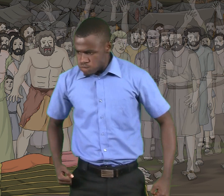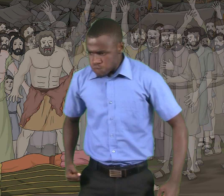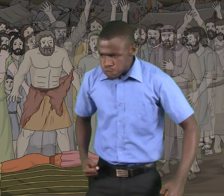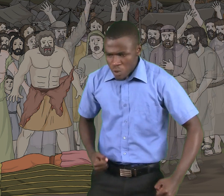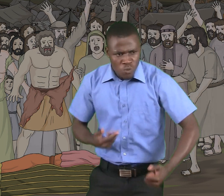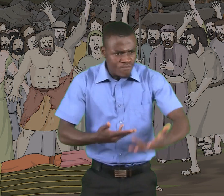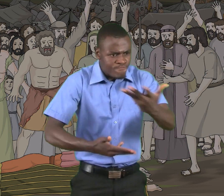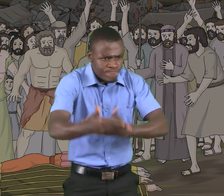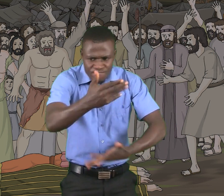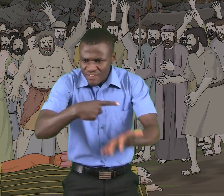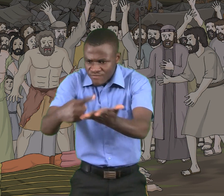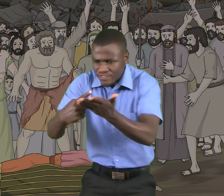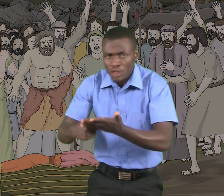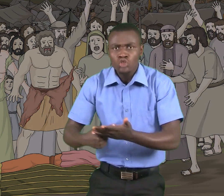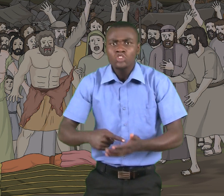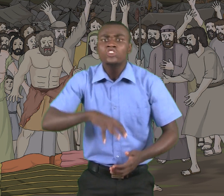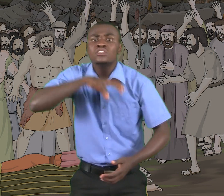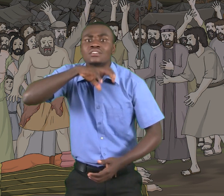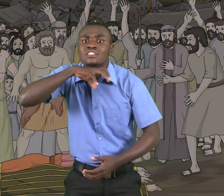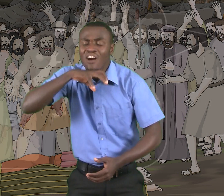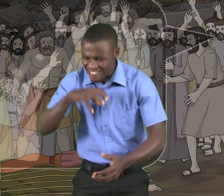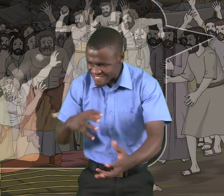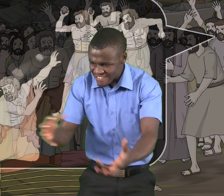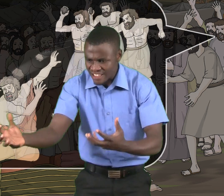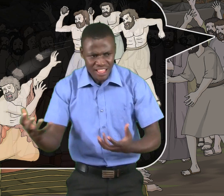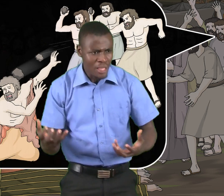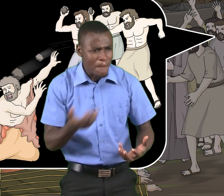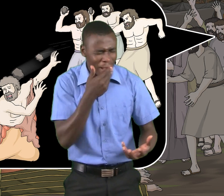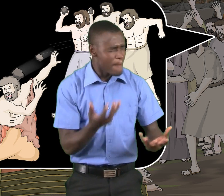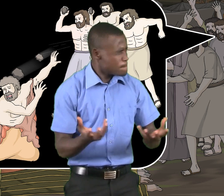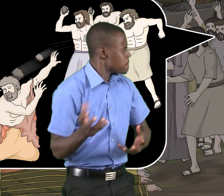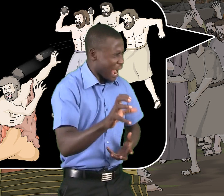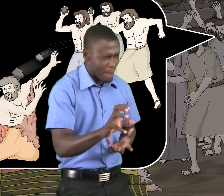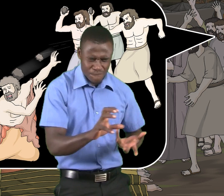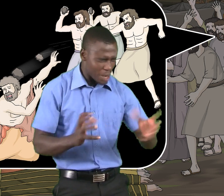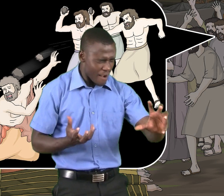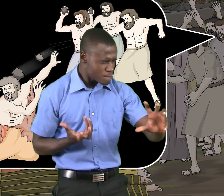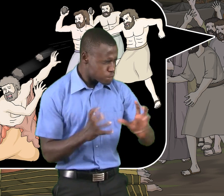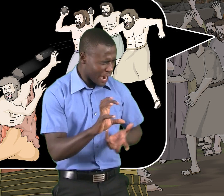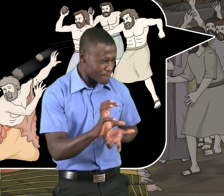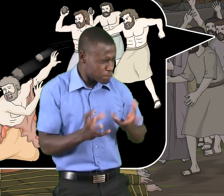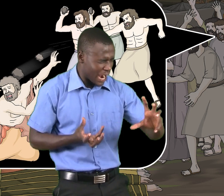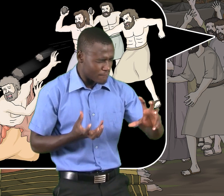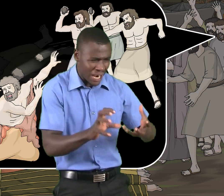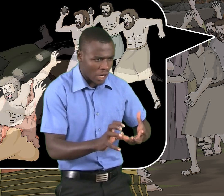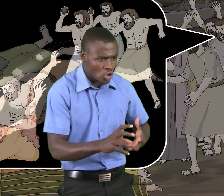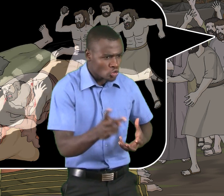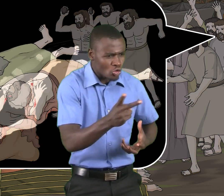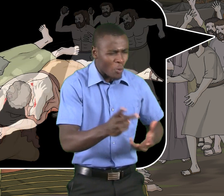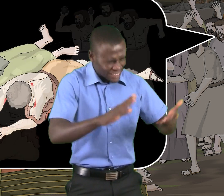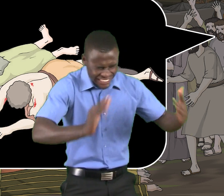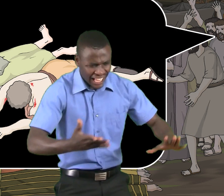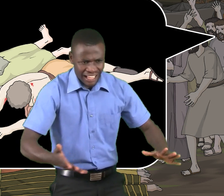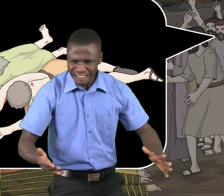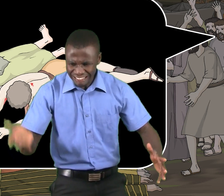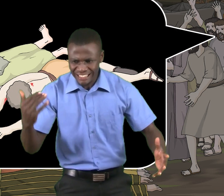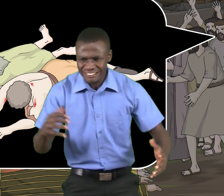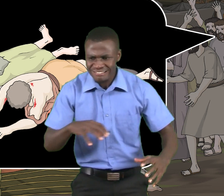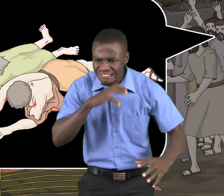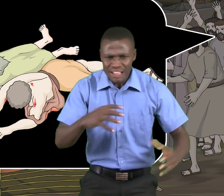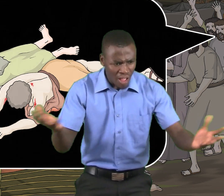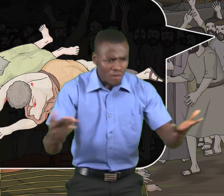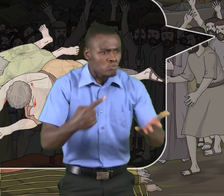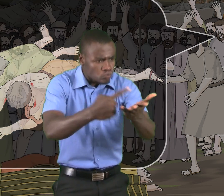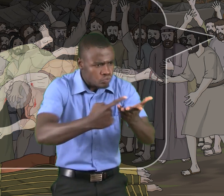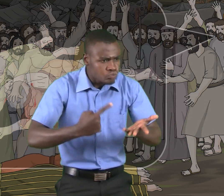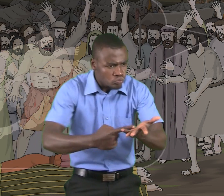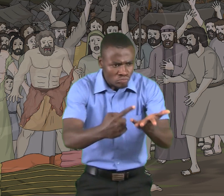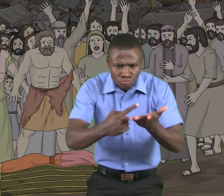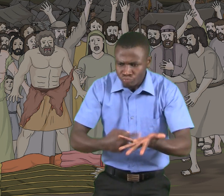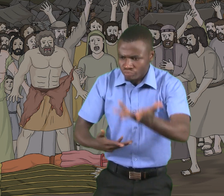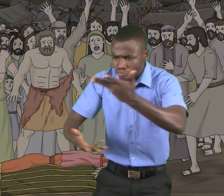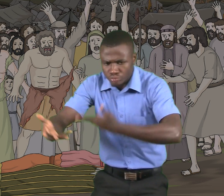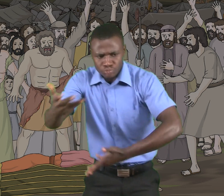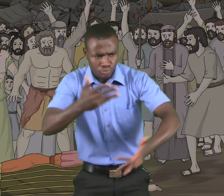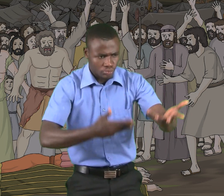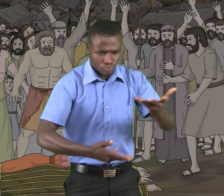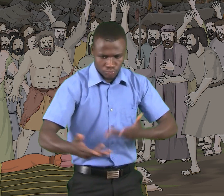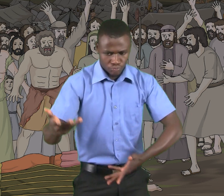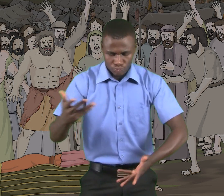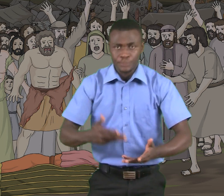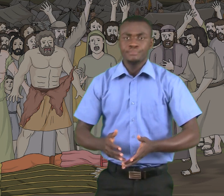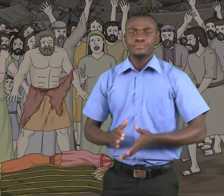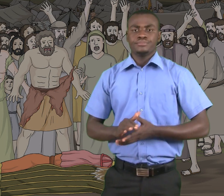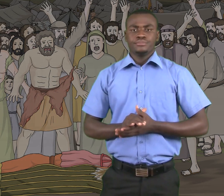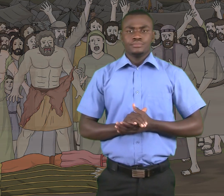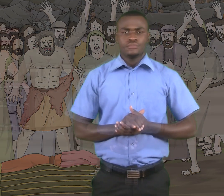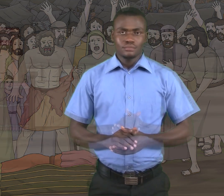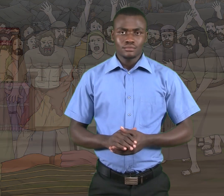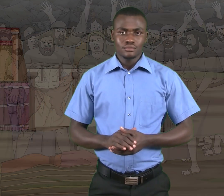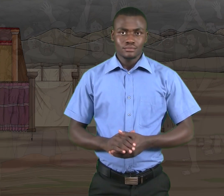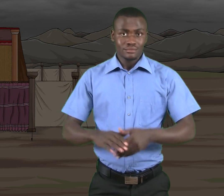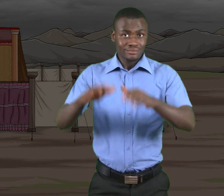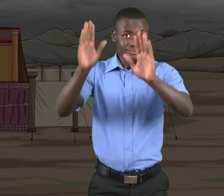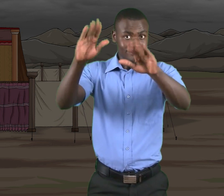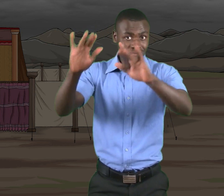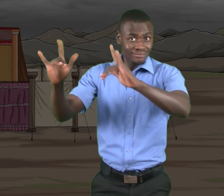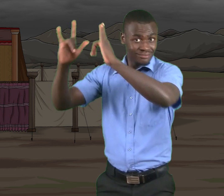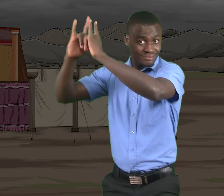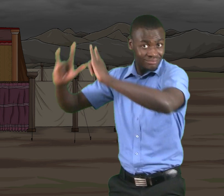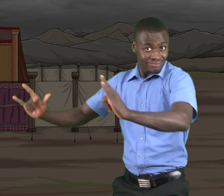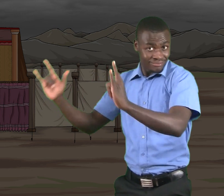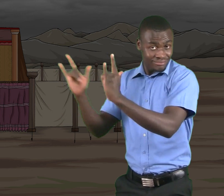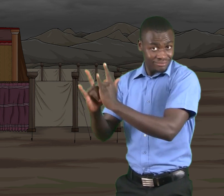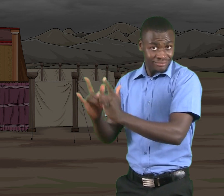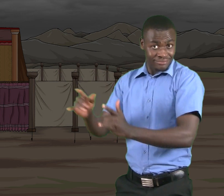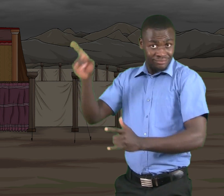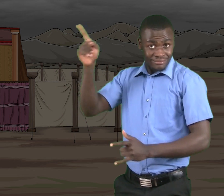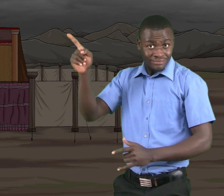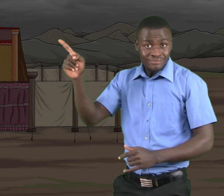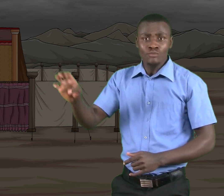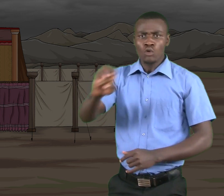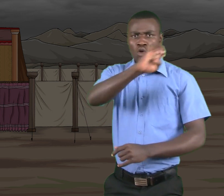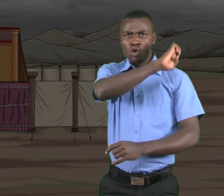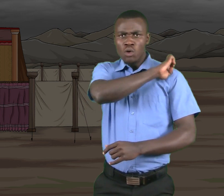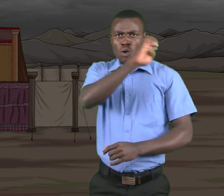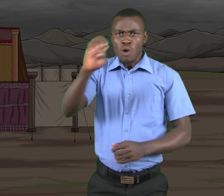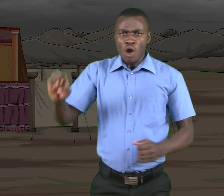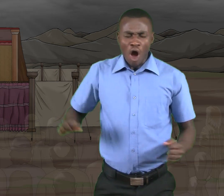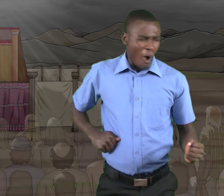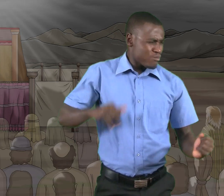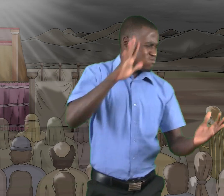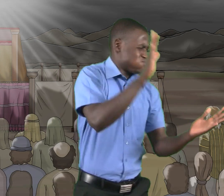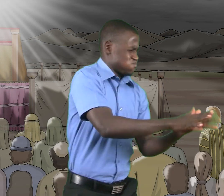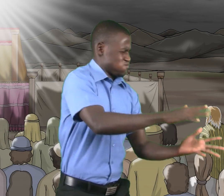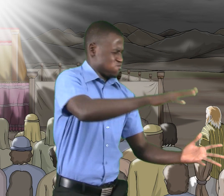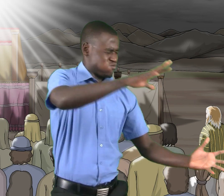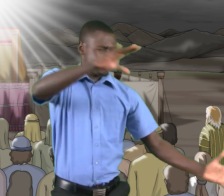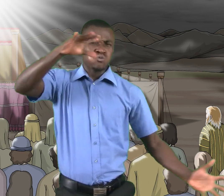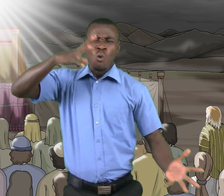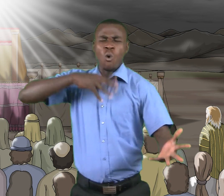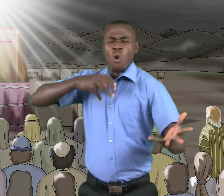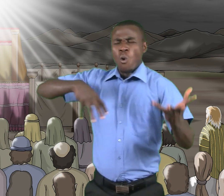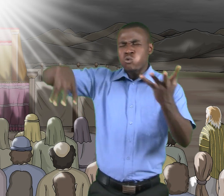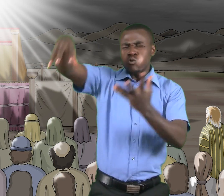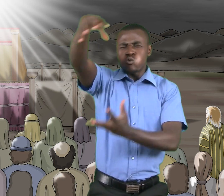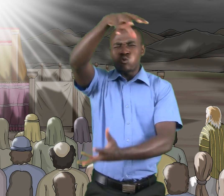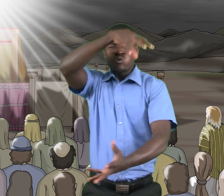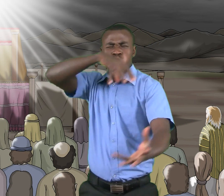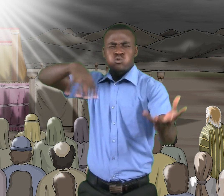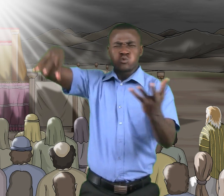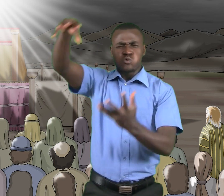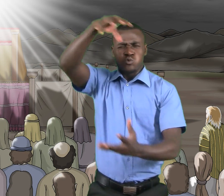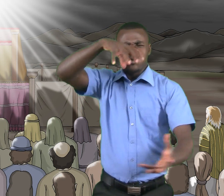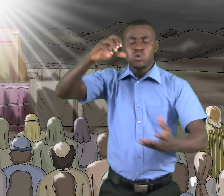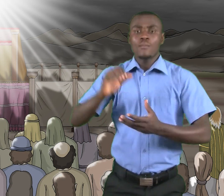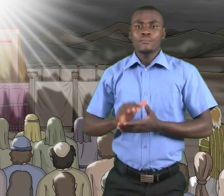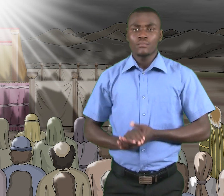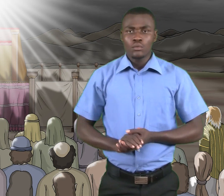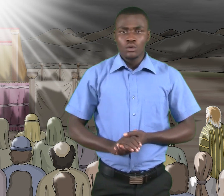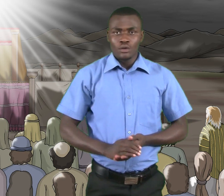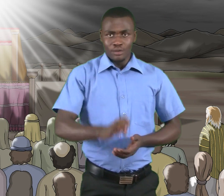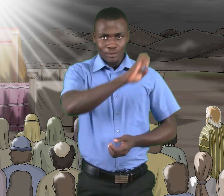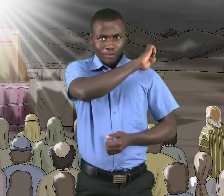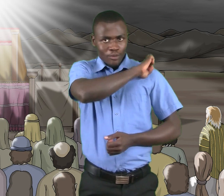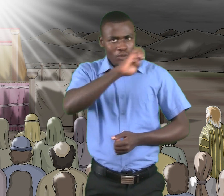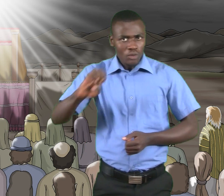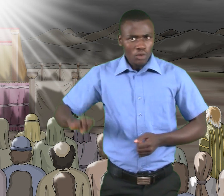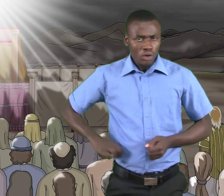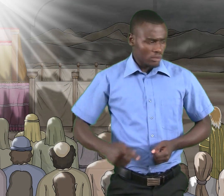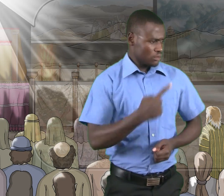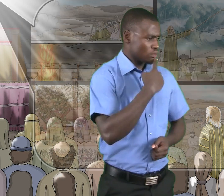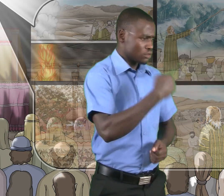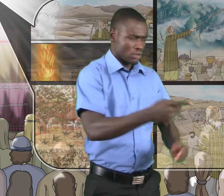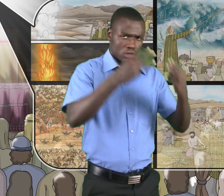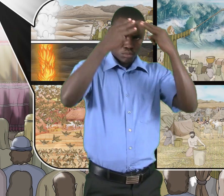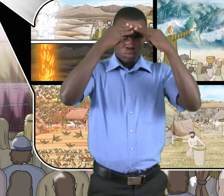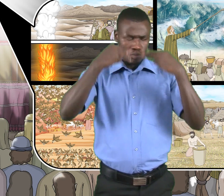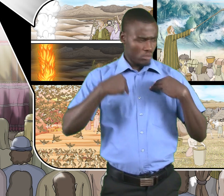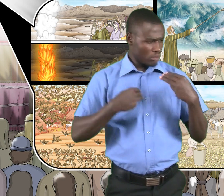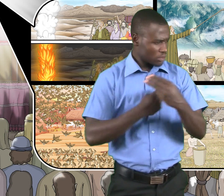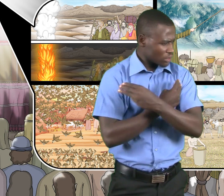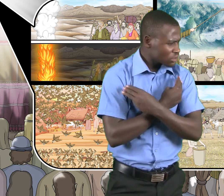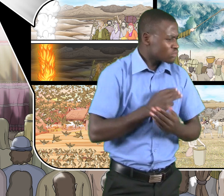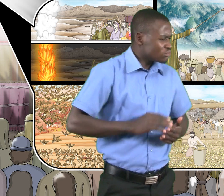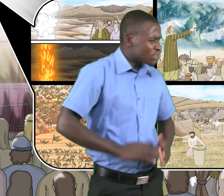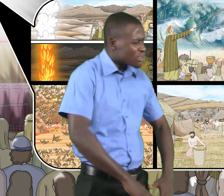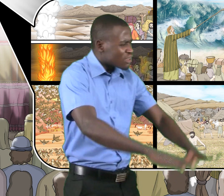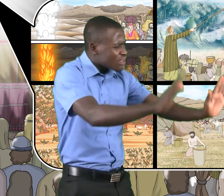But the whole congregation threatened to stone Joshua and Caleb. Then the glory of the LORD appeared to all the Israelites at the Tent of Meeting. And the LORD said to Moses, “How long will this people treat Me with contempt?